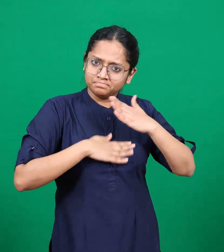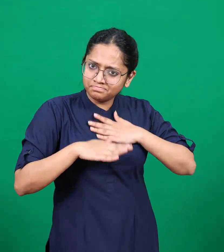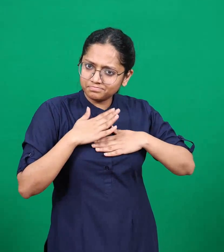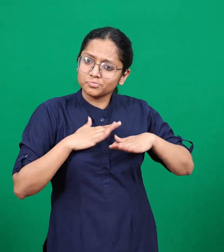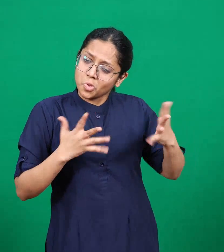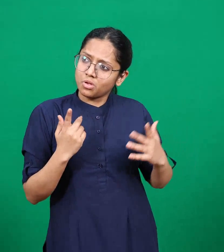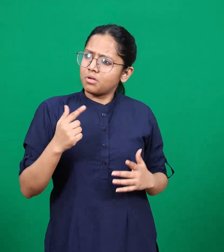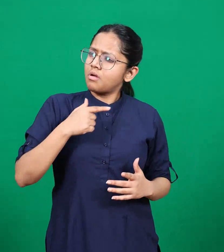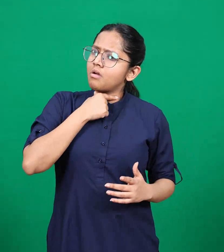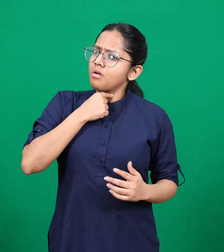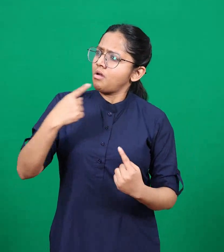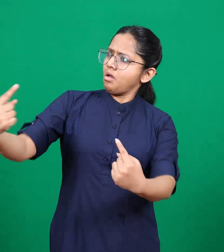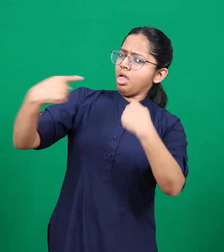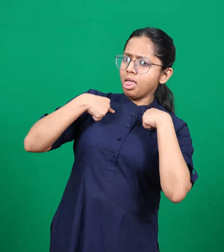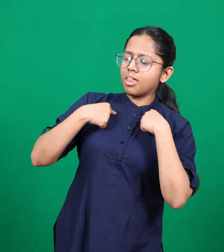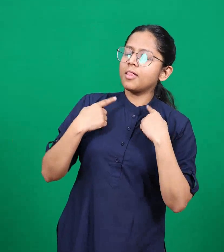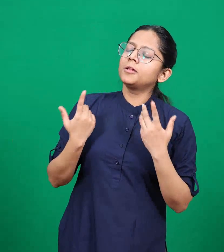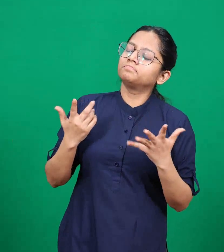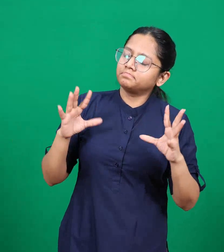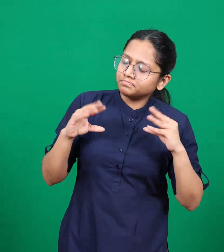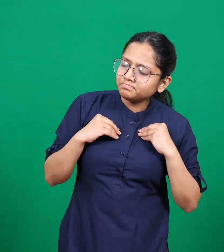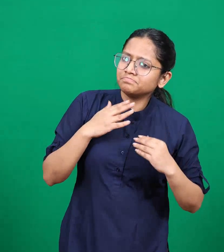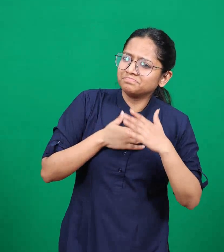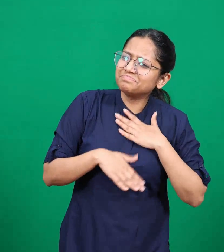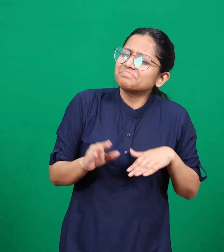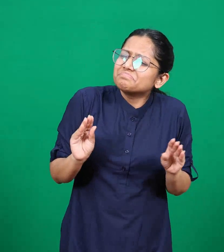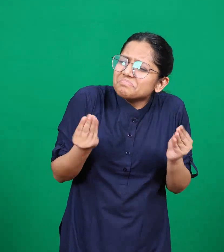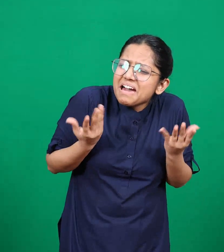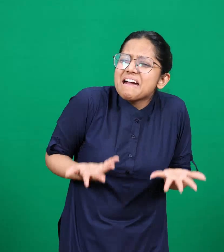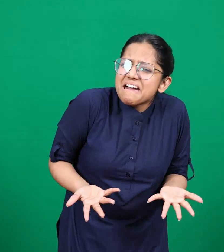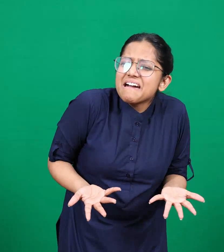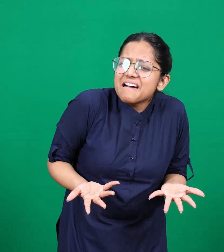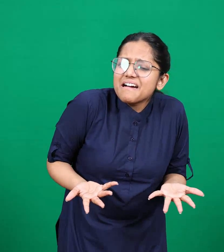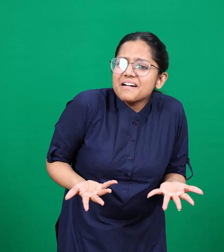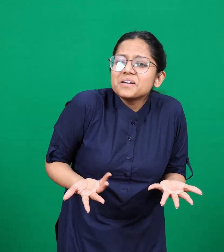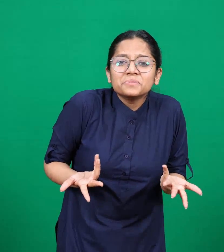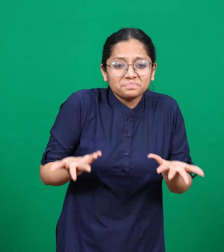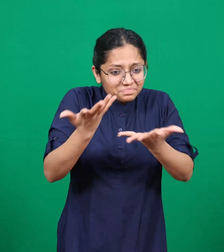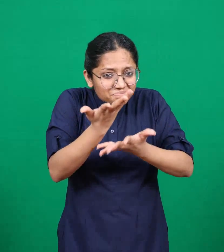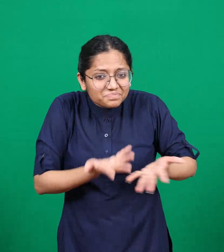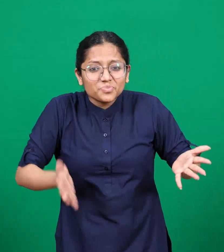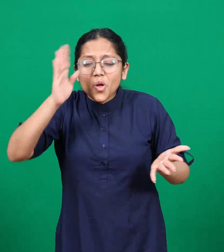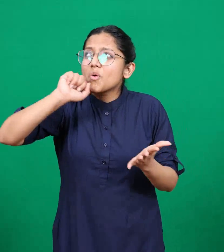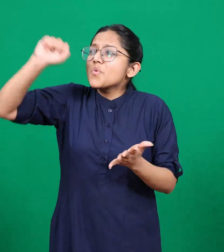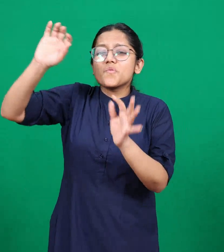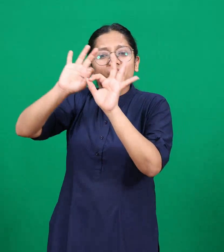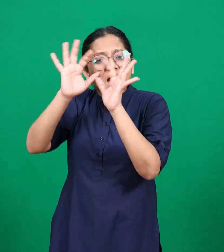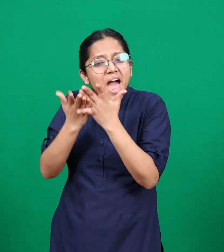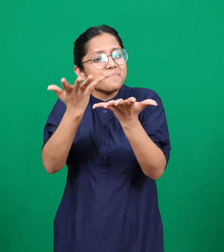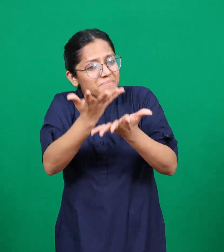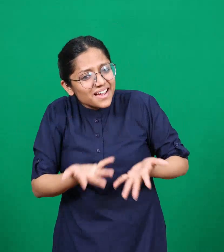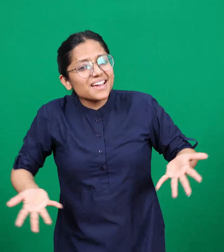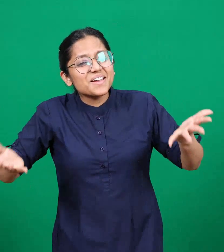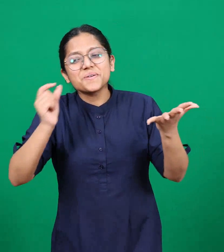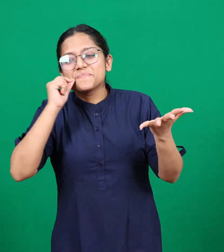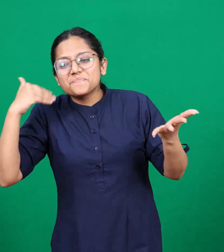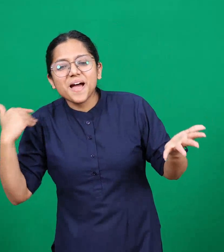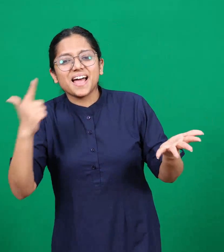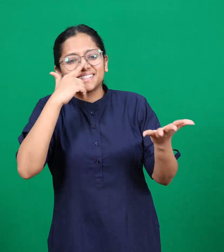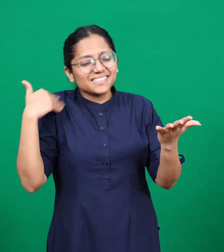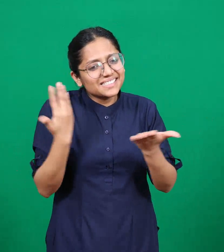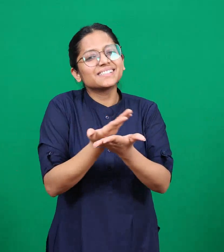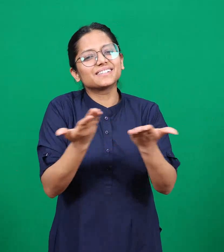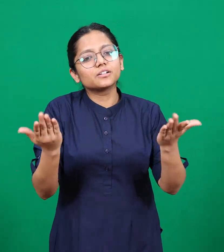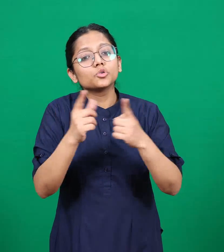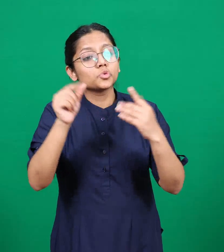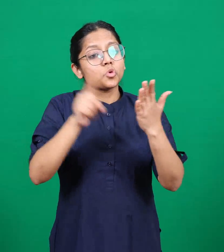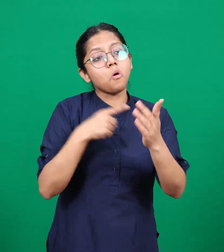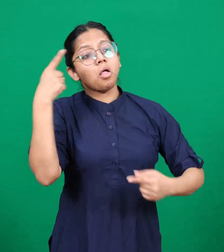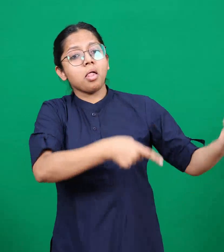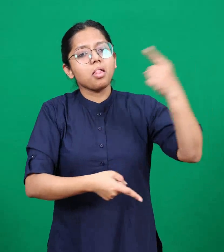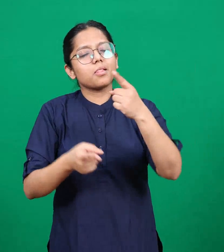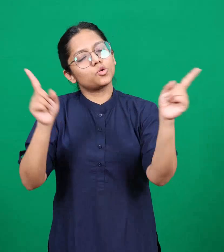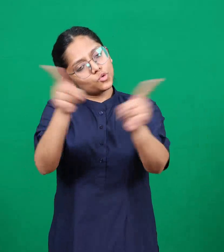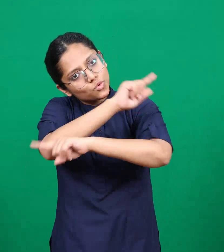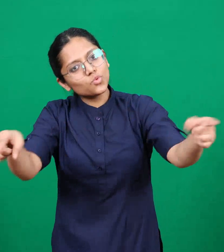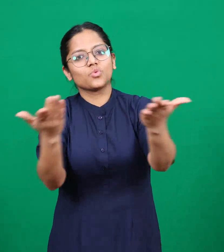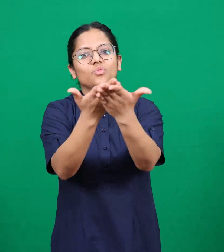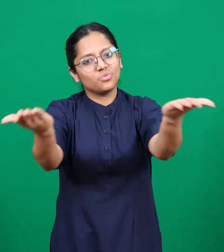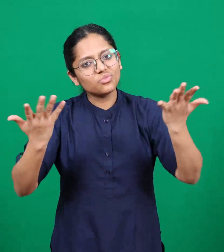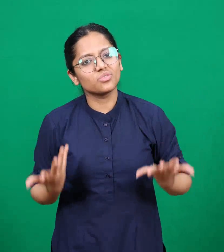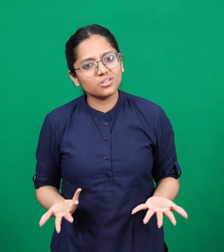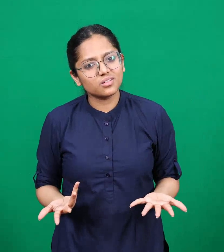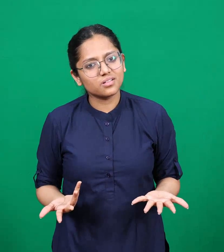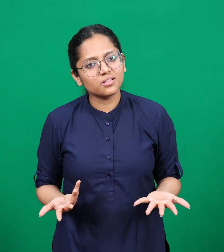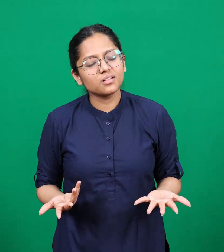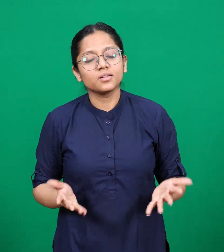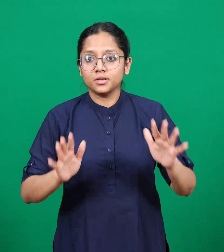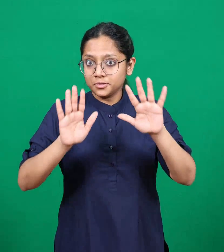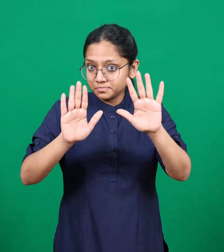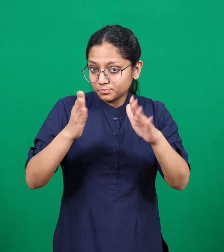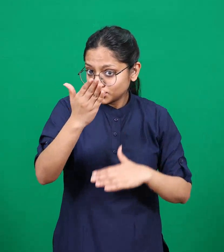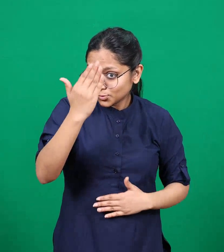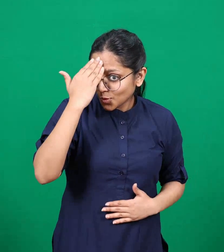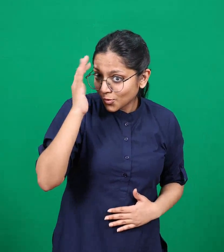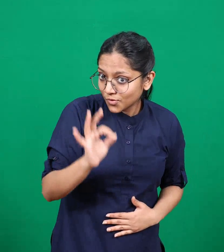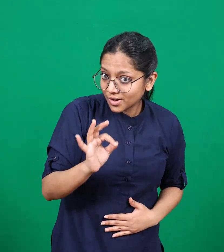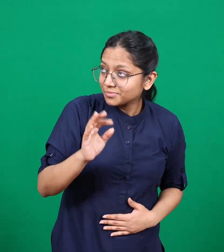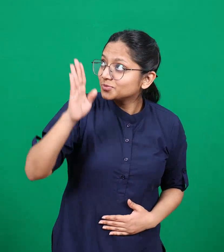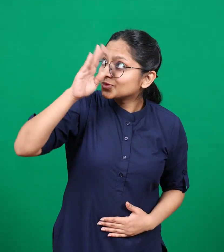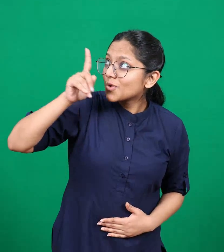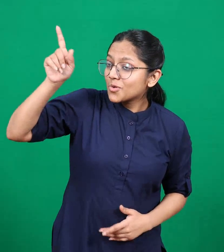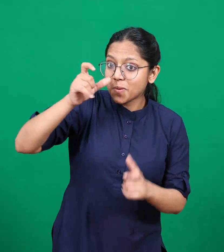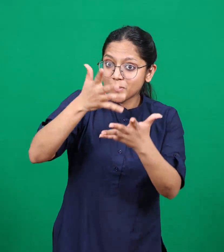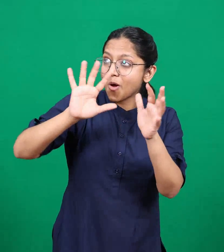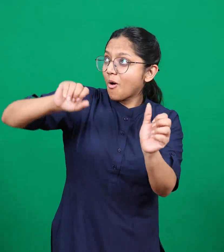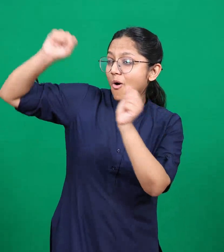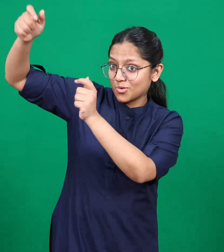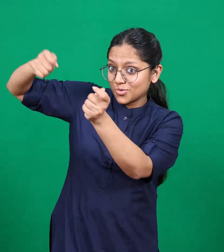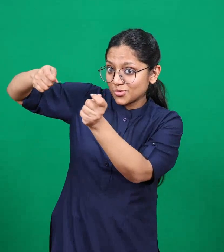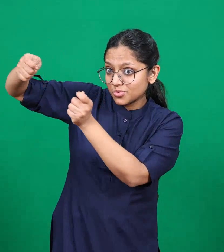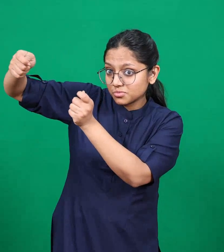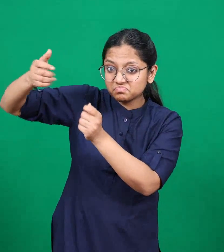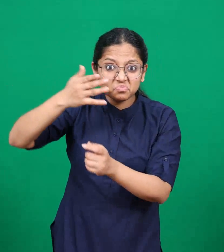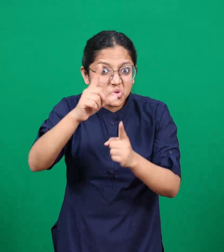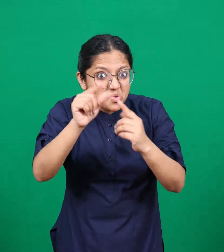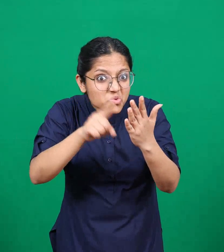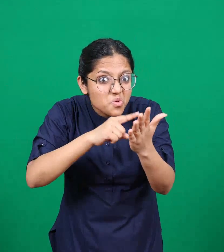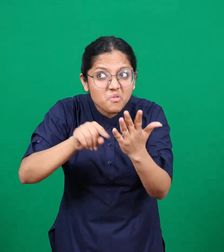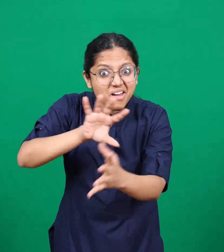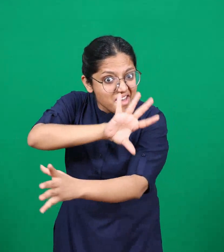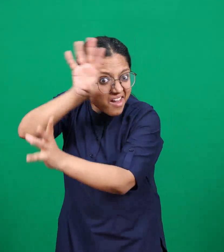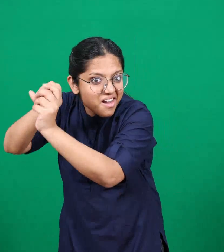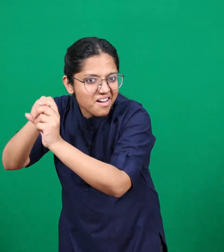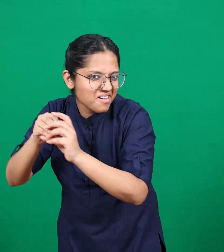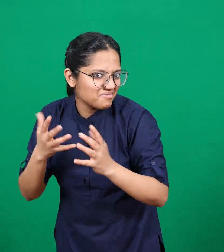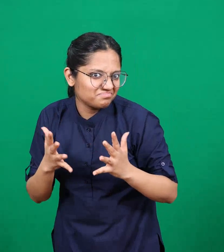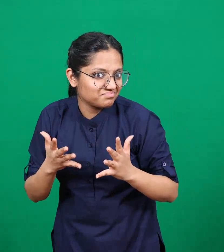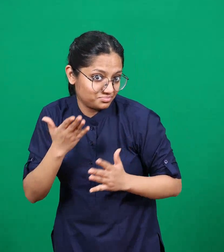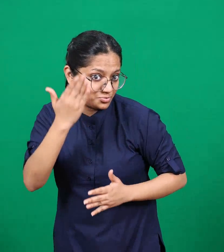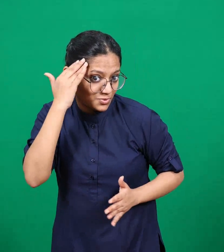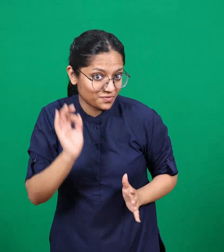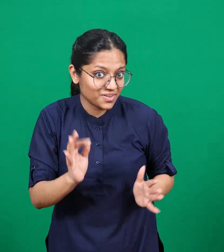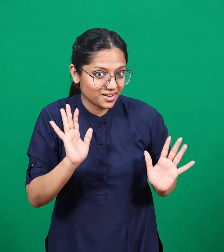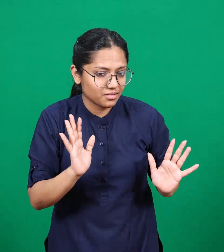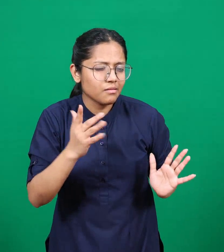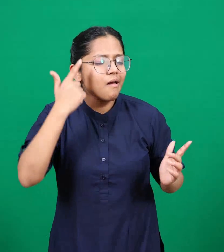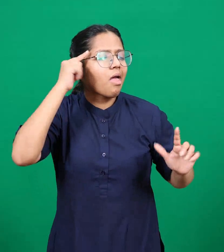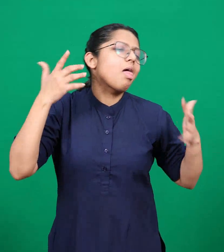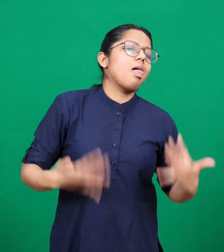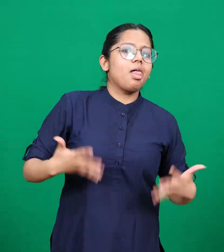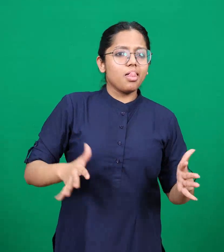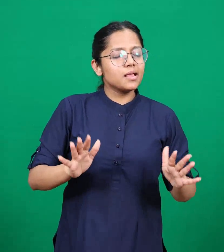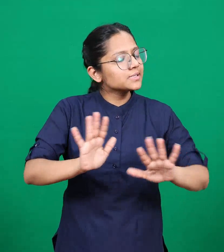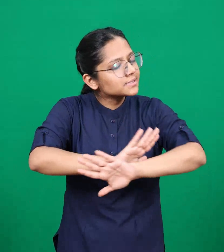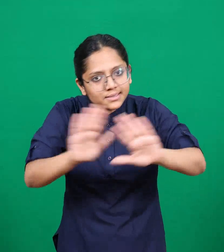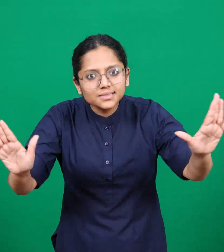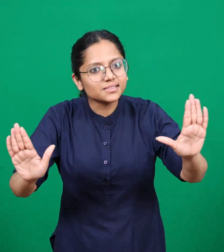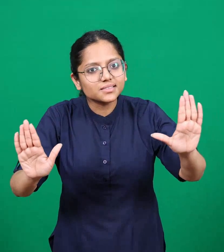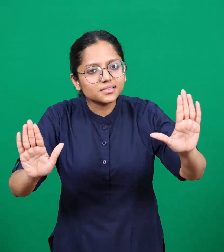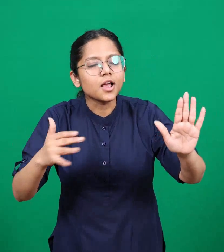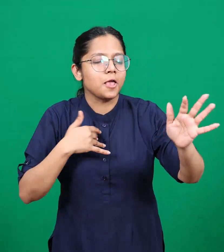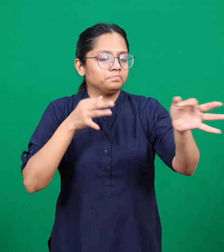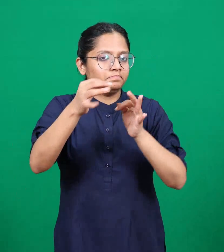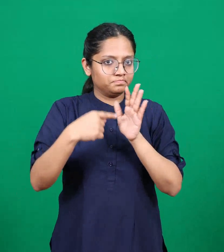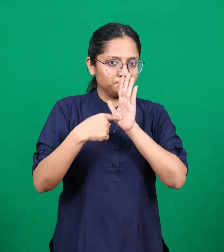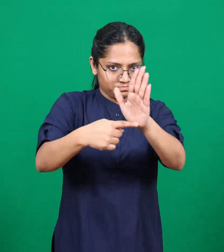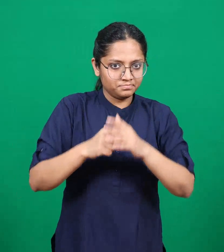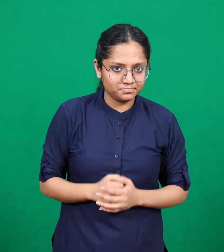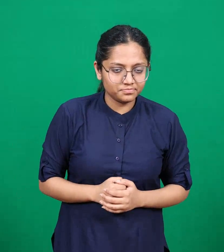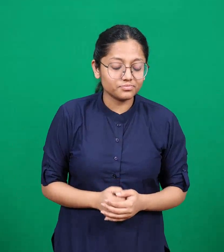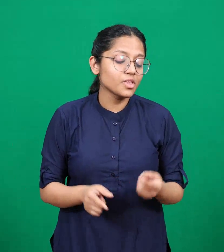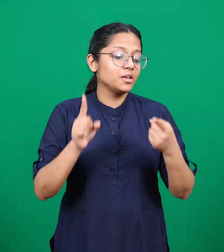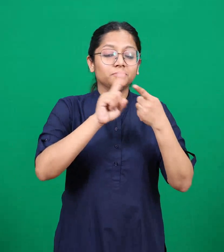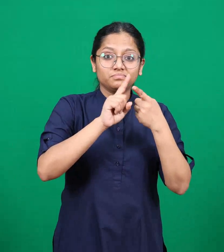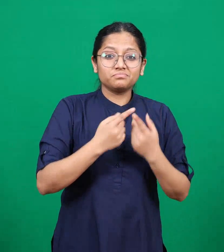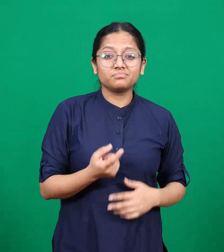Why not rather be cheated? Instead, you yourselves cheat and do wrong, even against your own brothers!